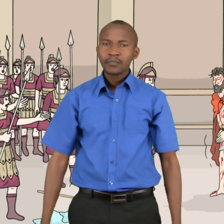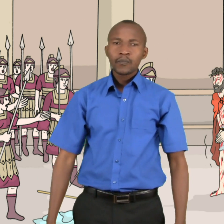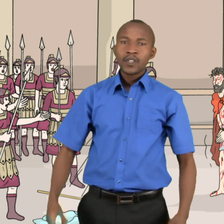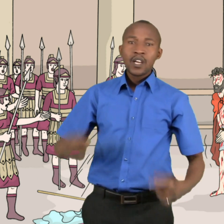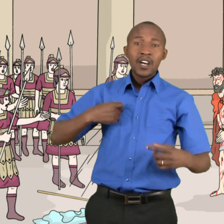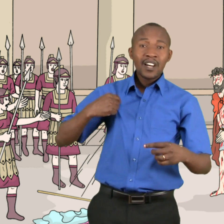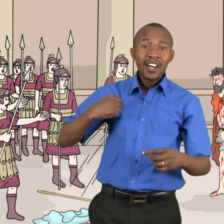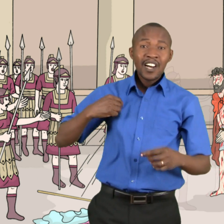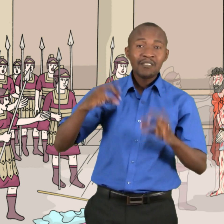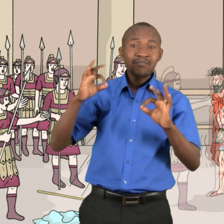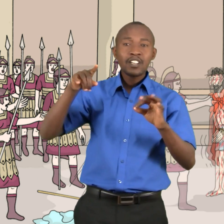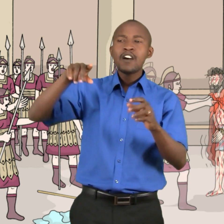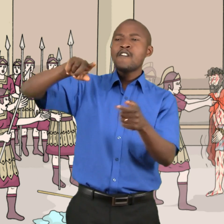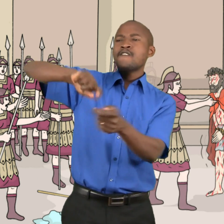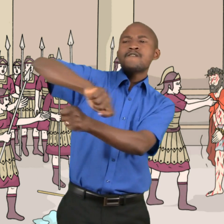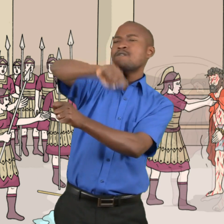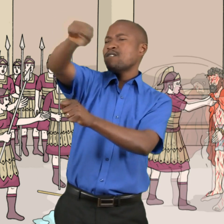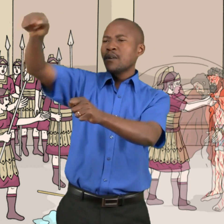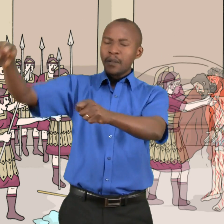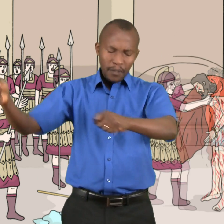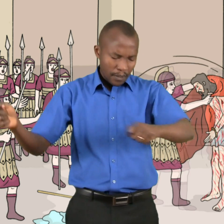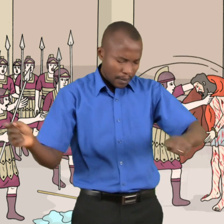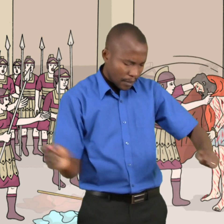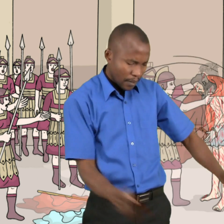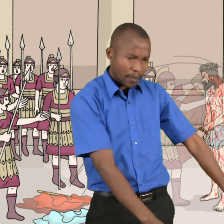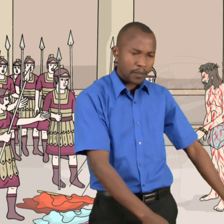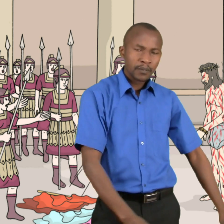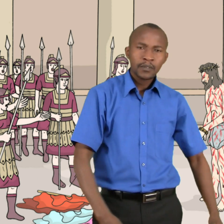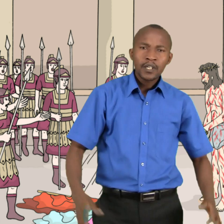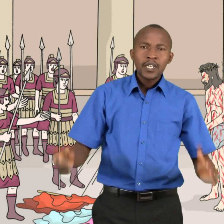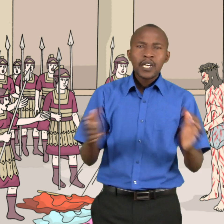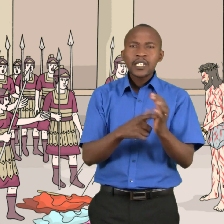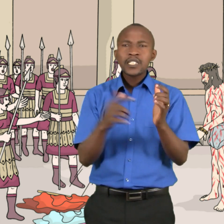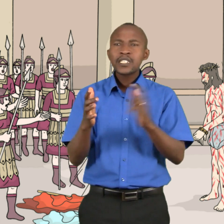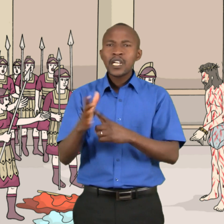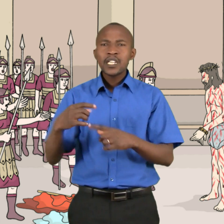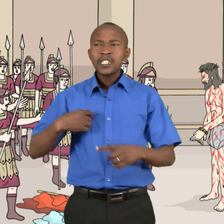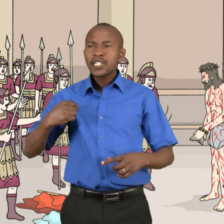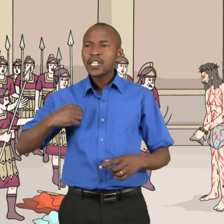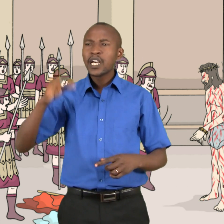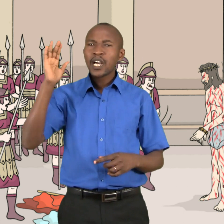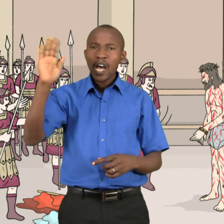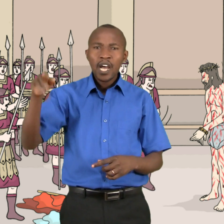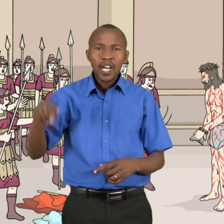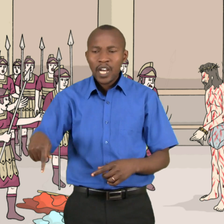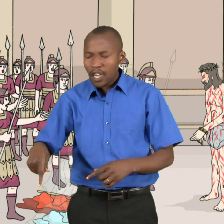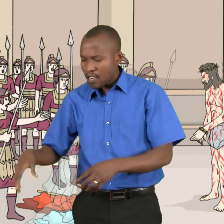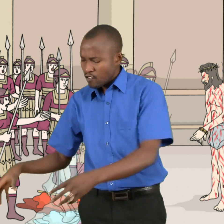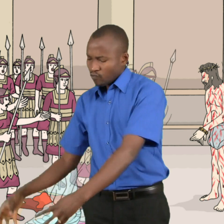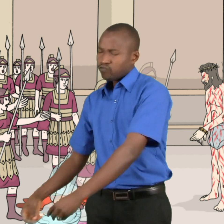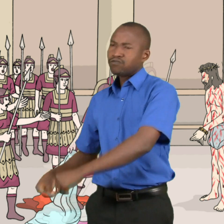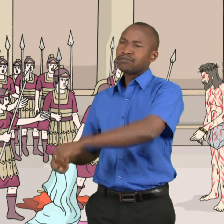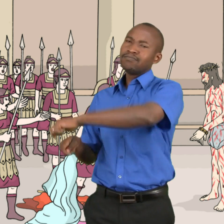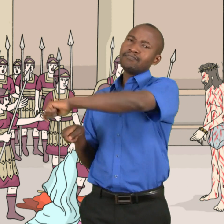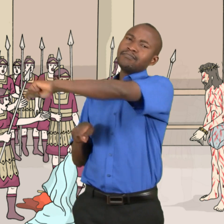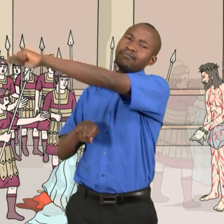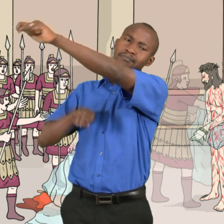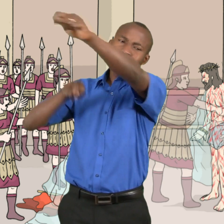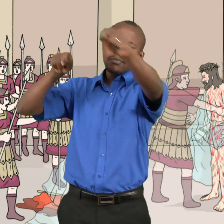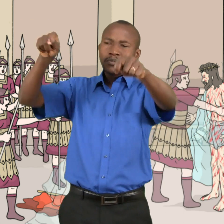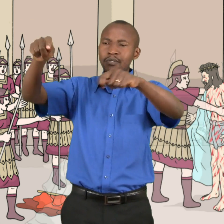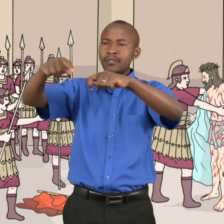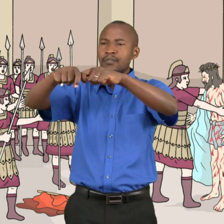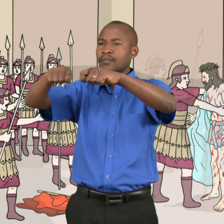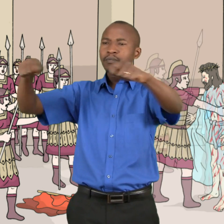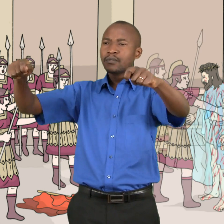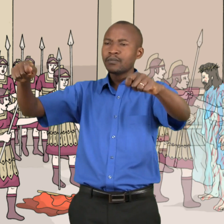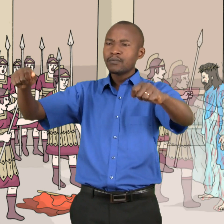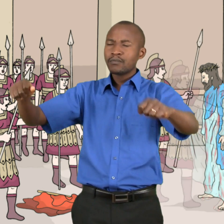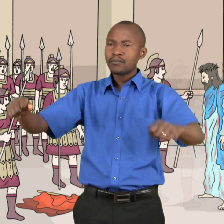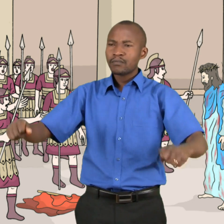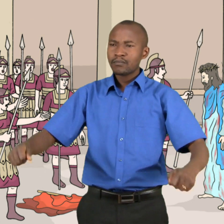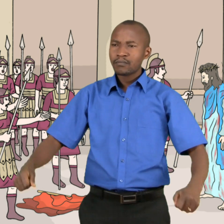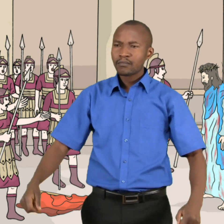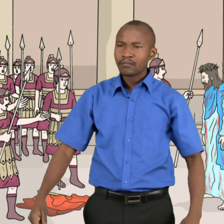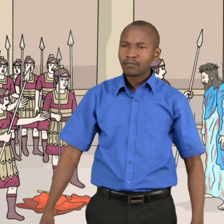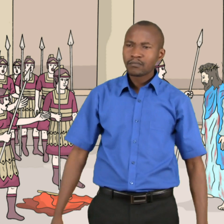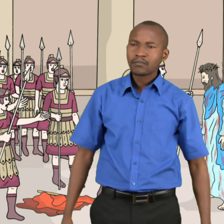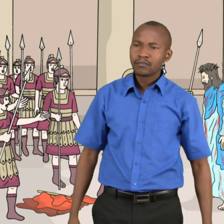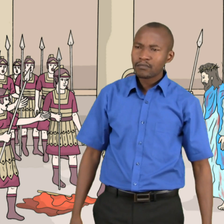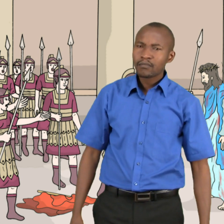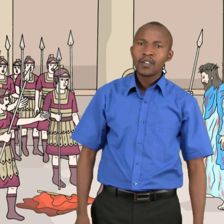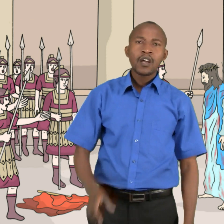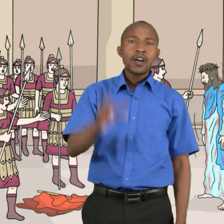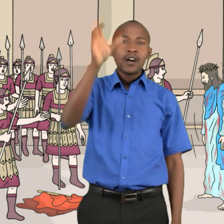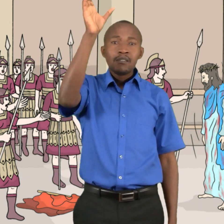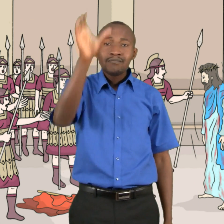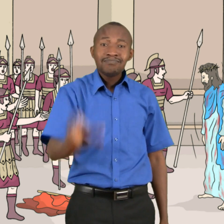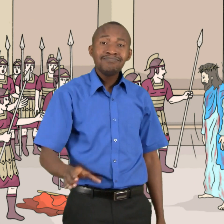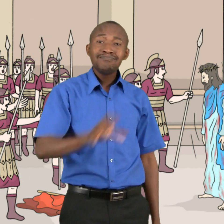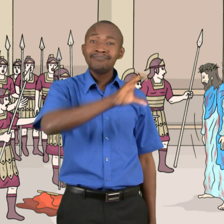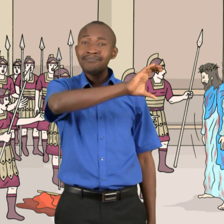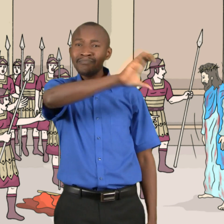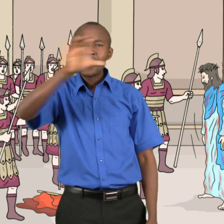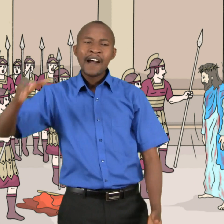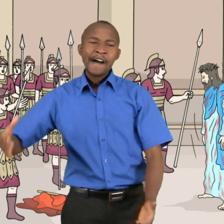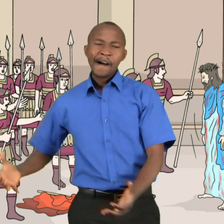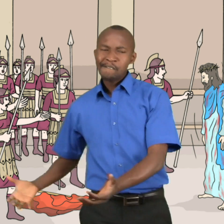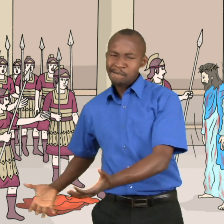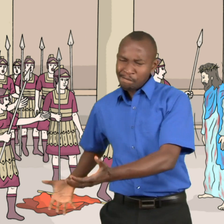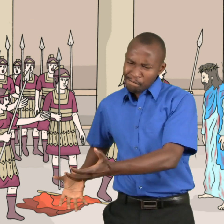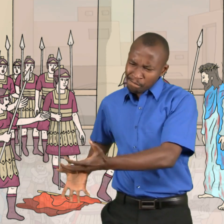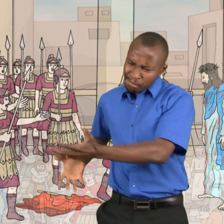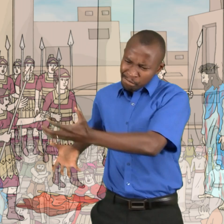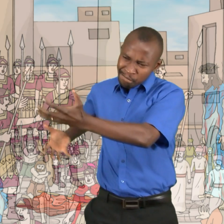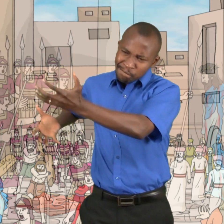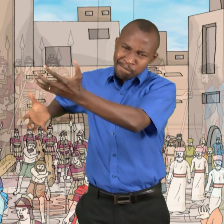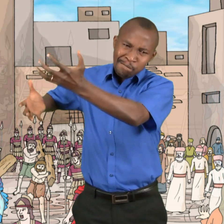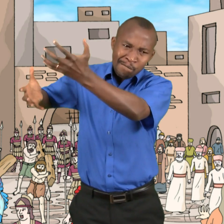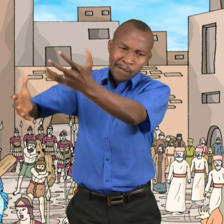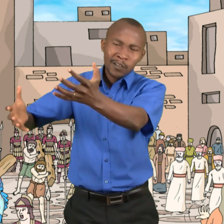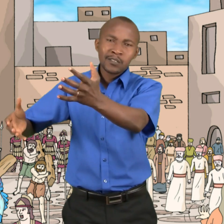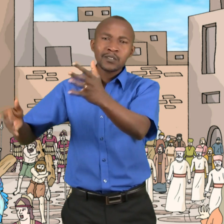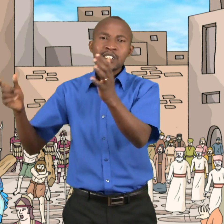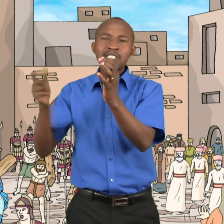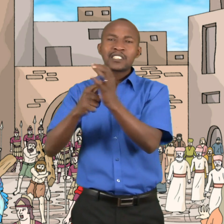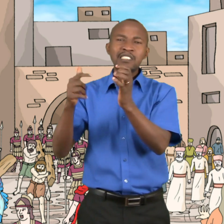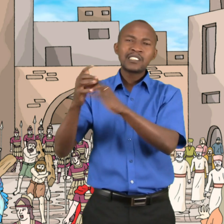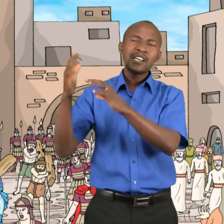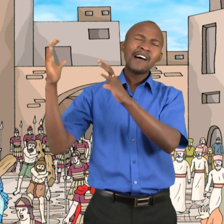After they had mocked Him, they removed the robe and put His own clothes back on Him.